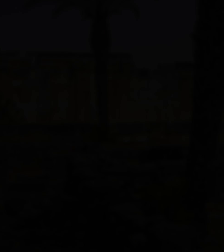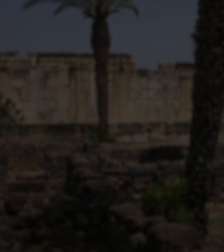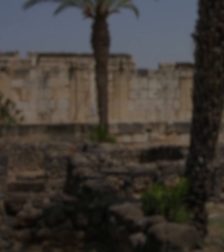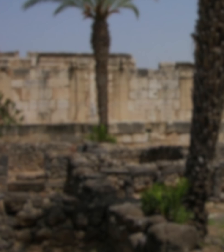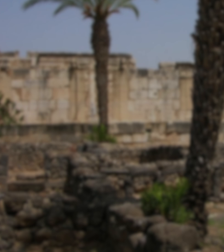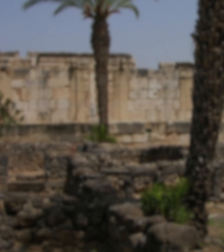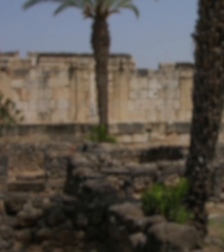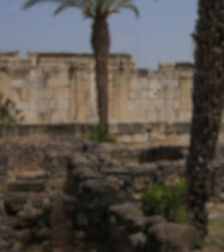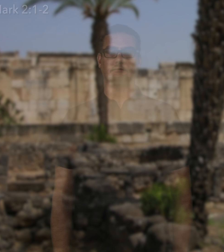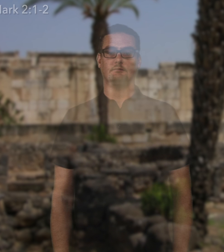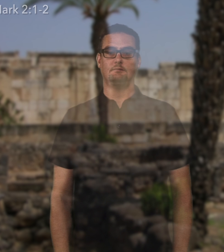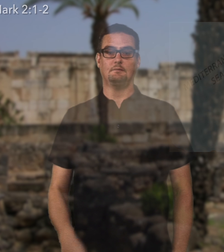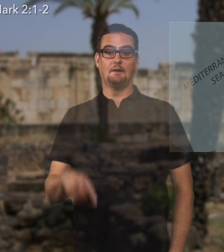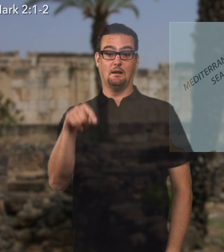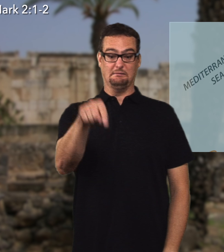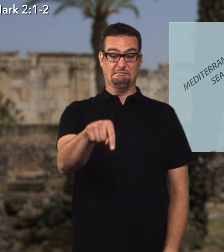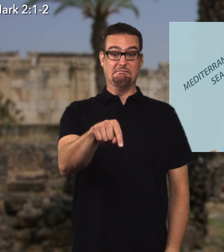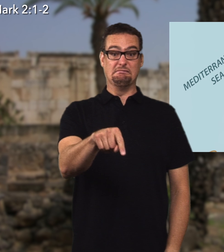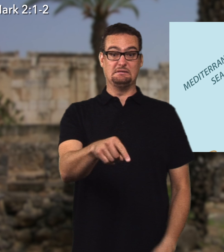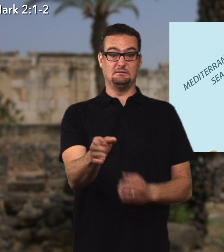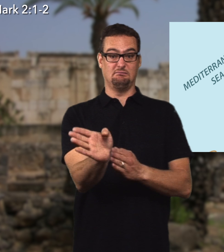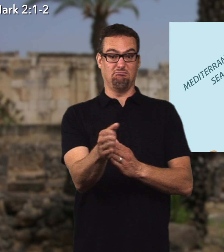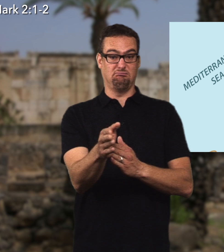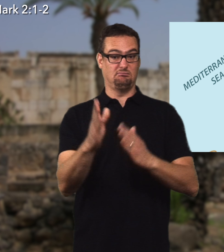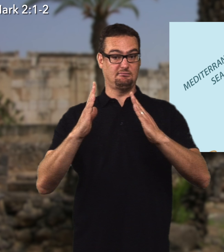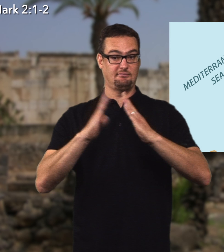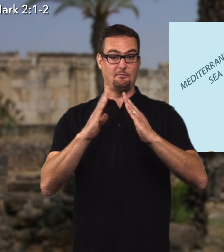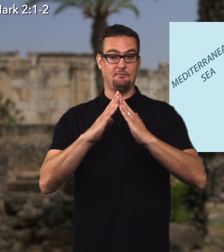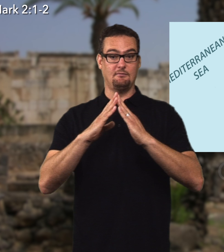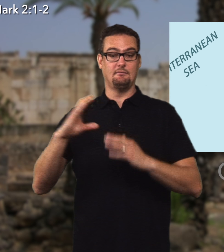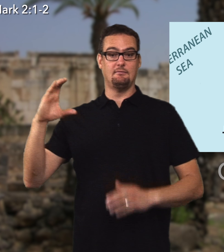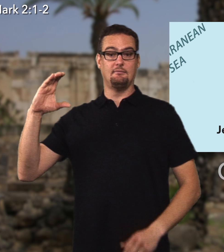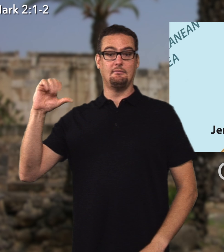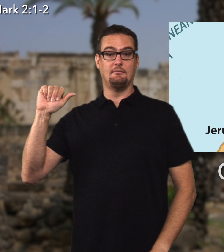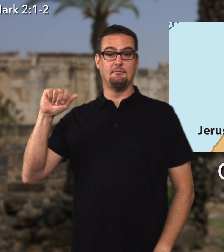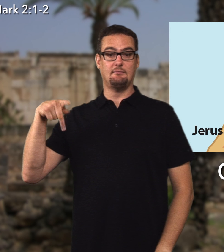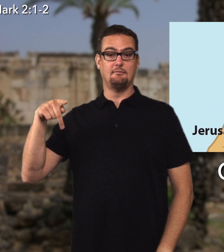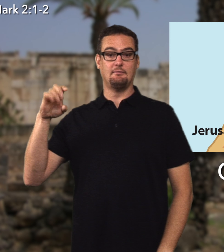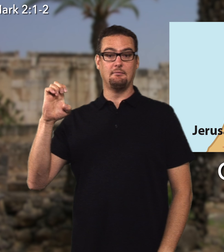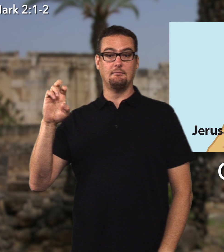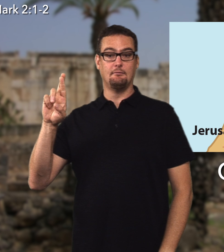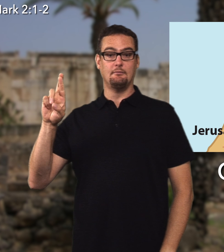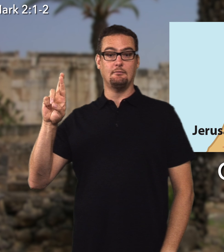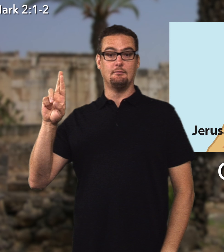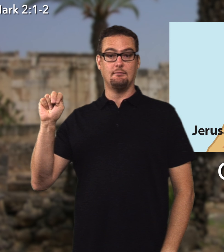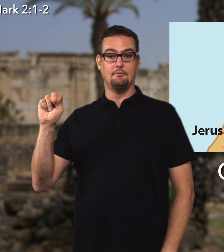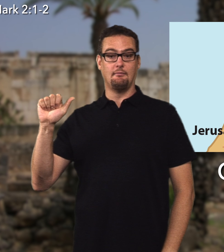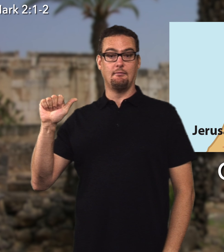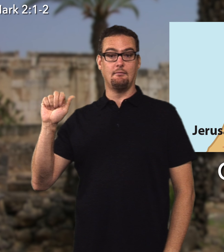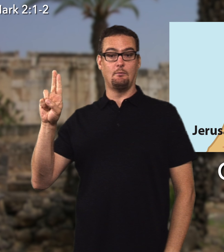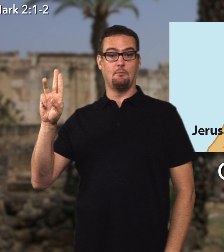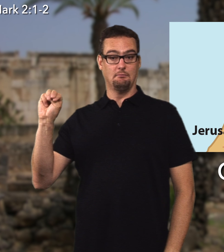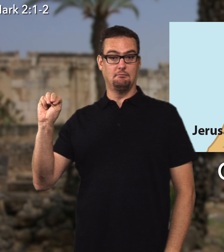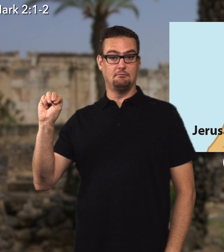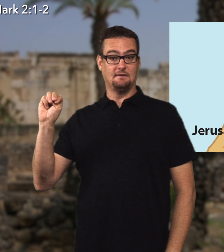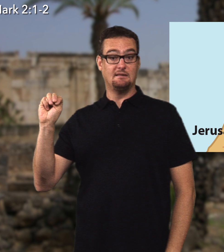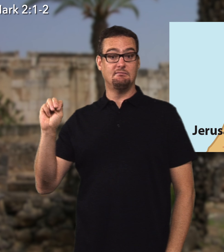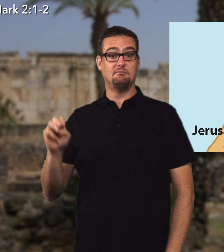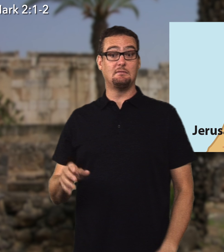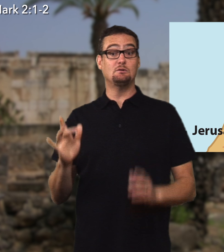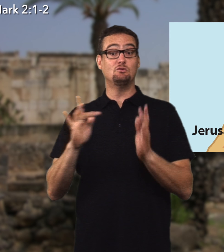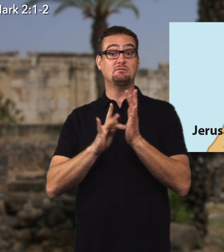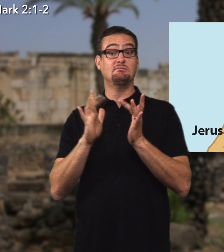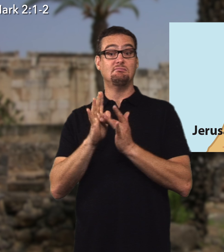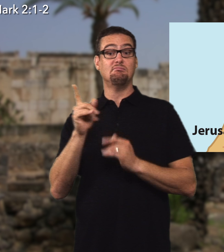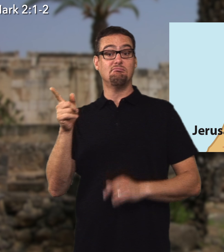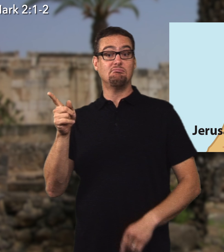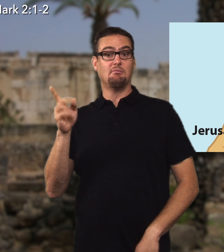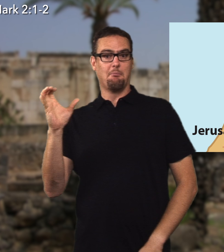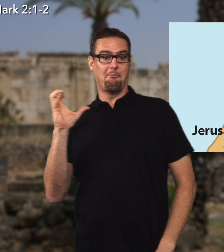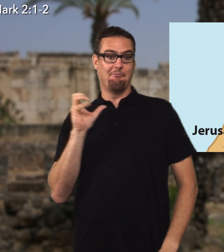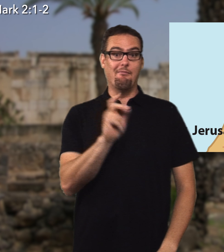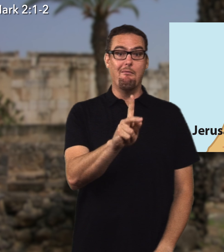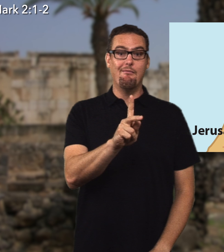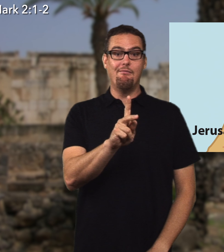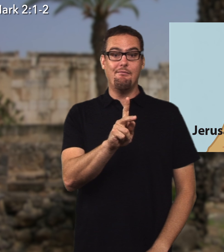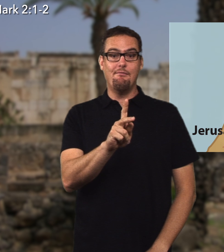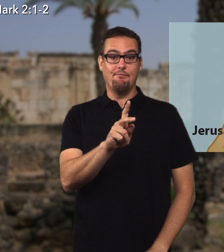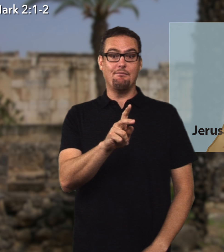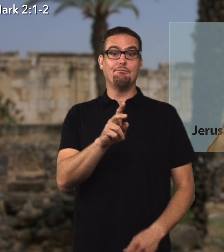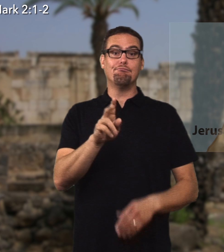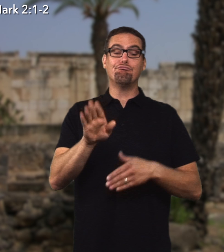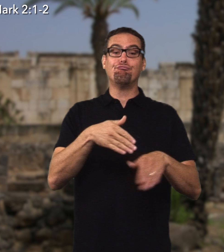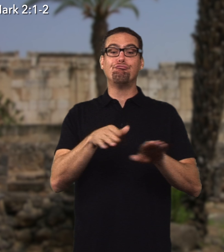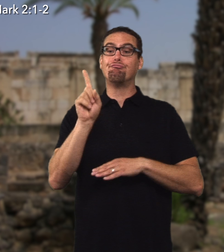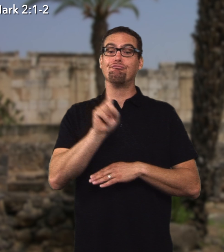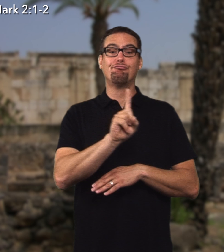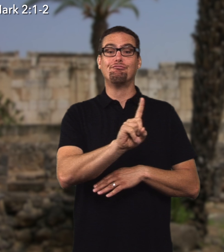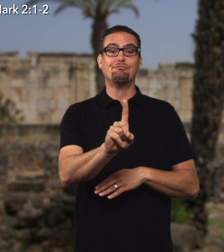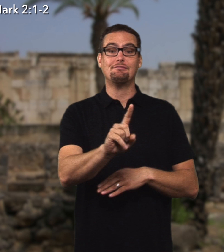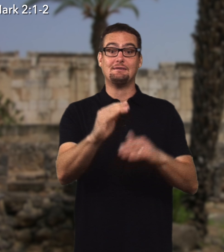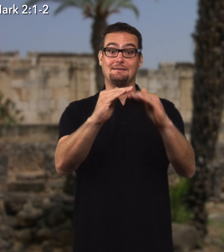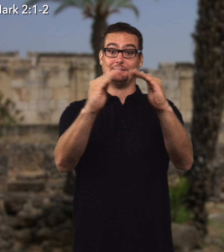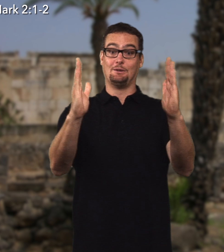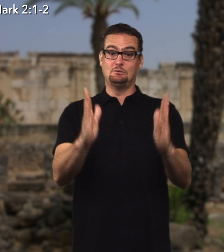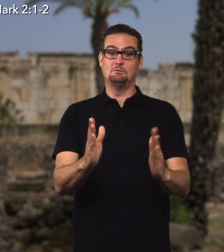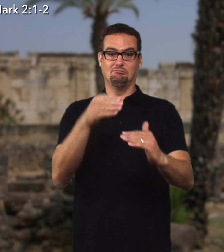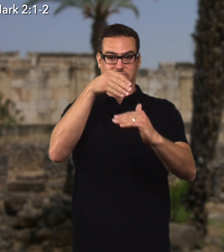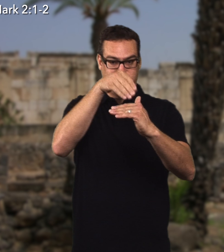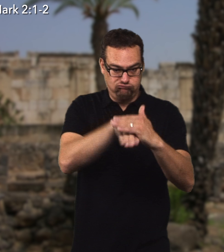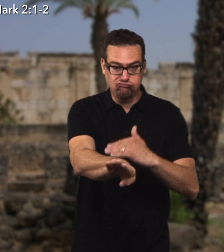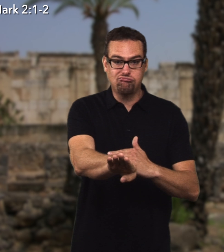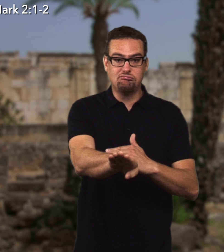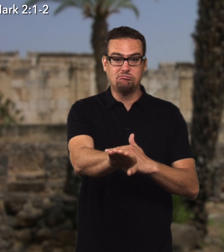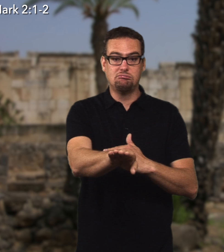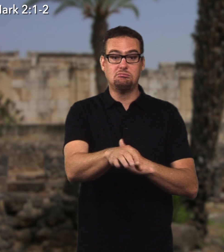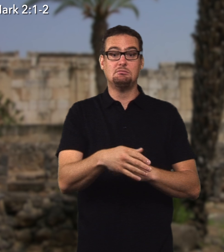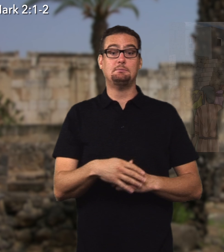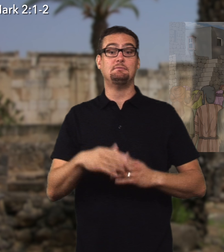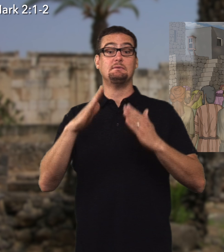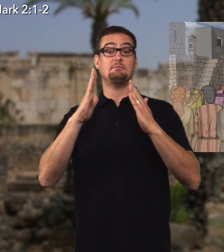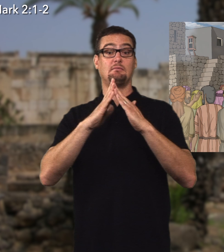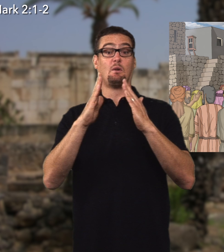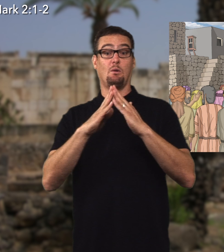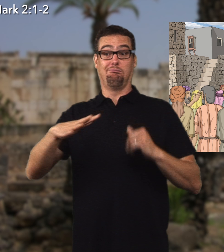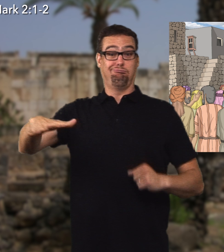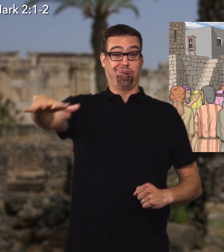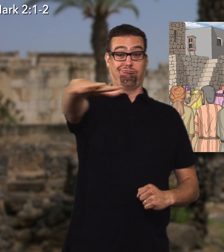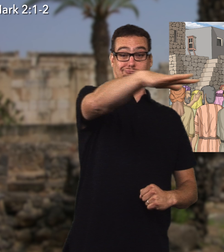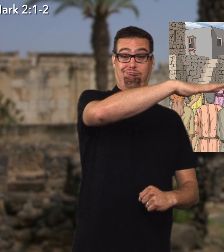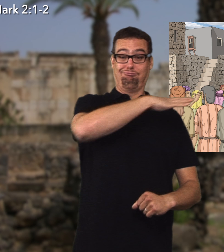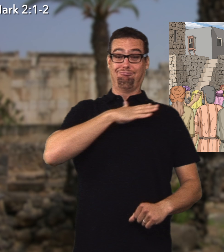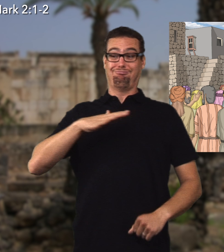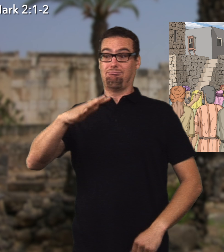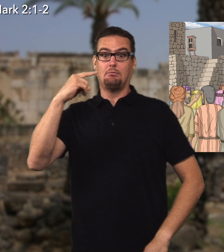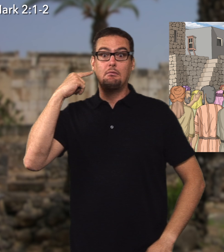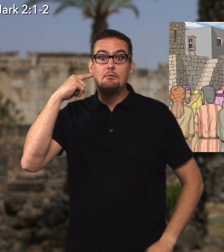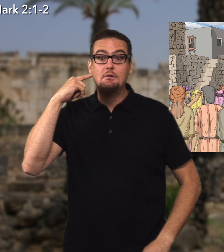A few days later Jesus went back to Capernaum.